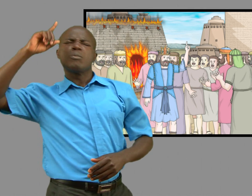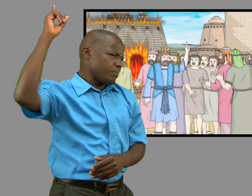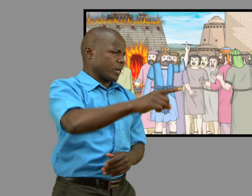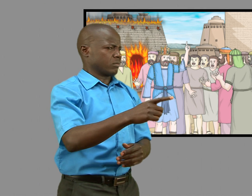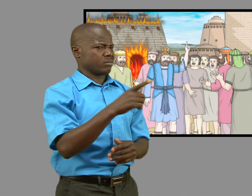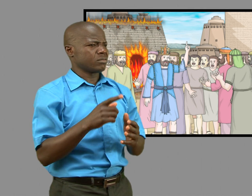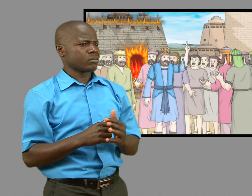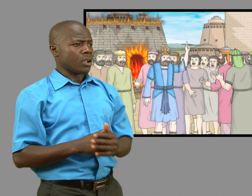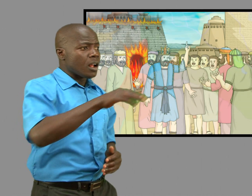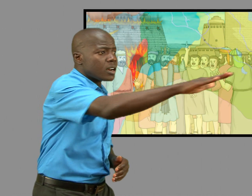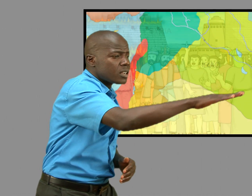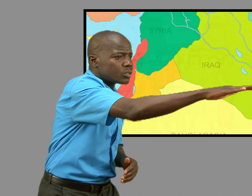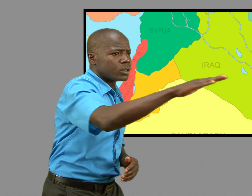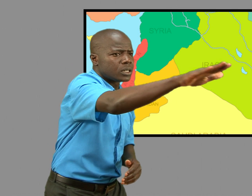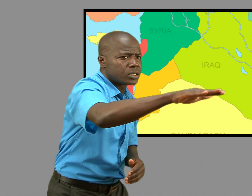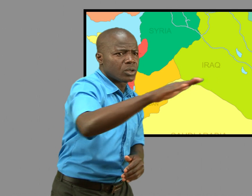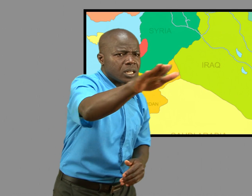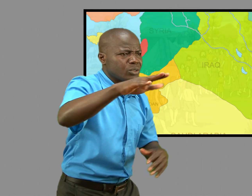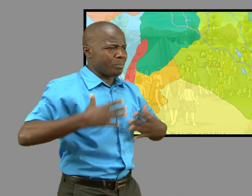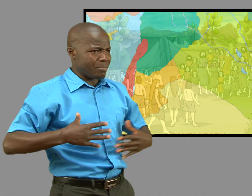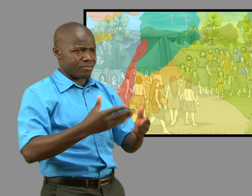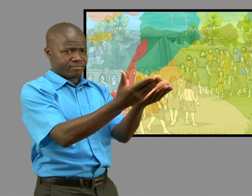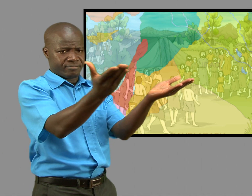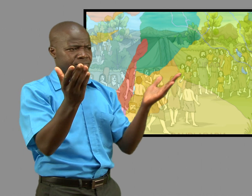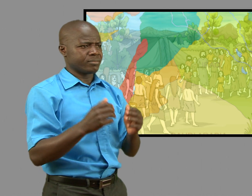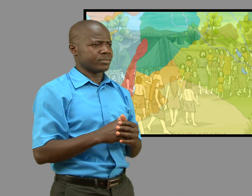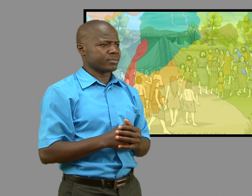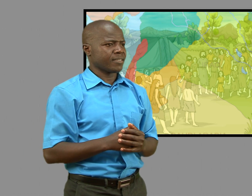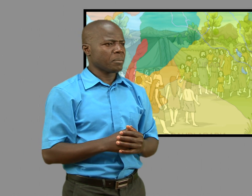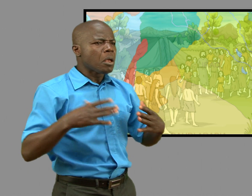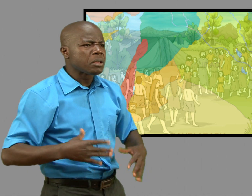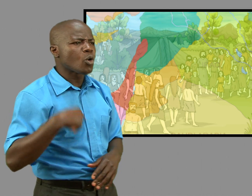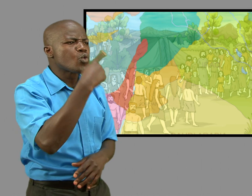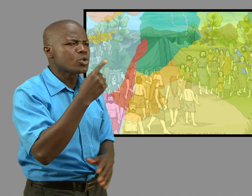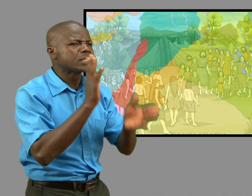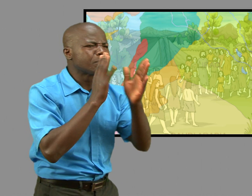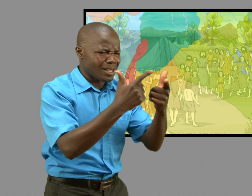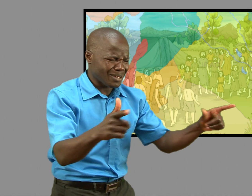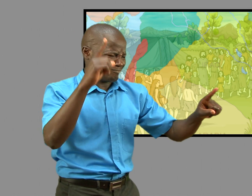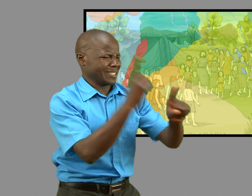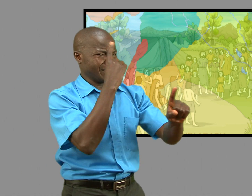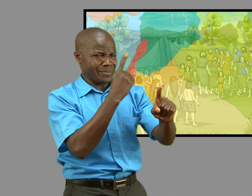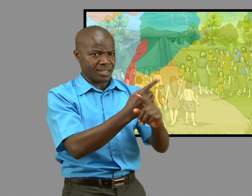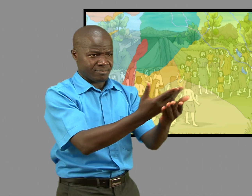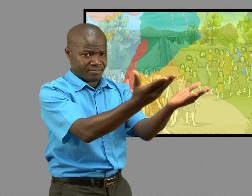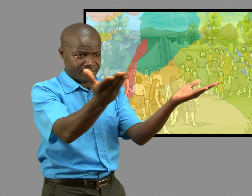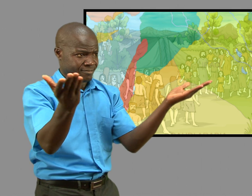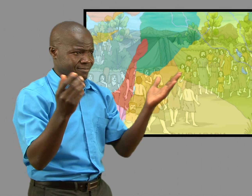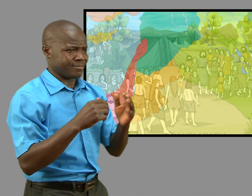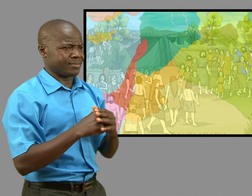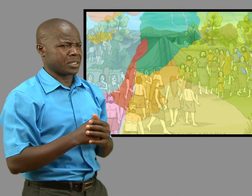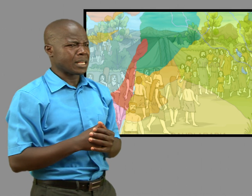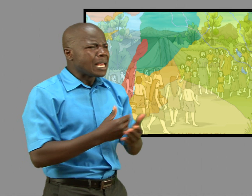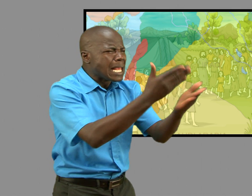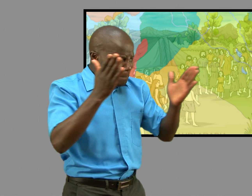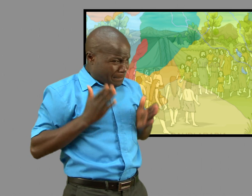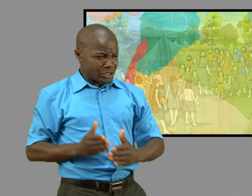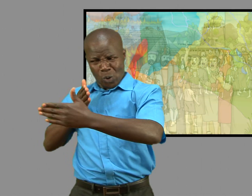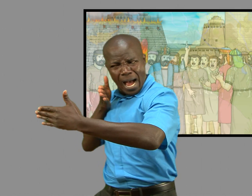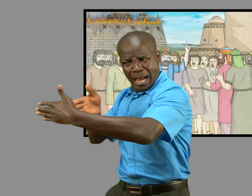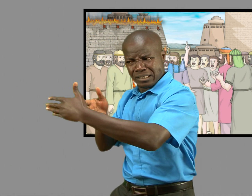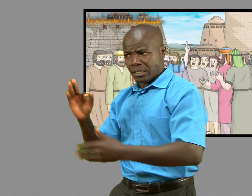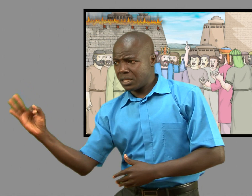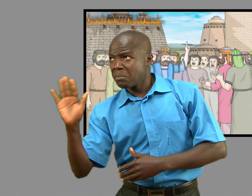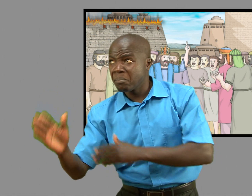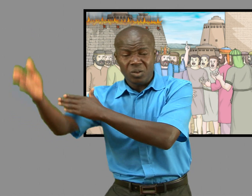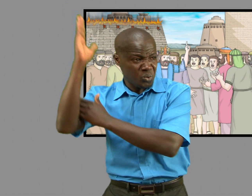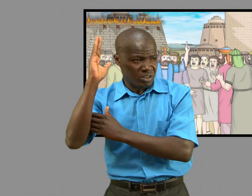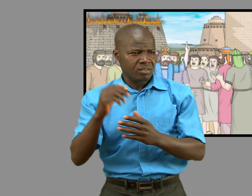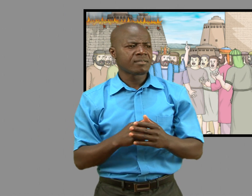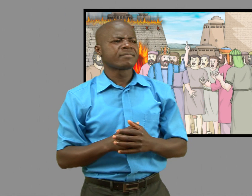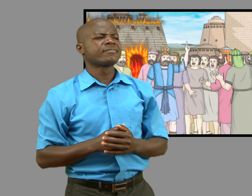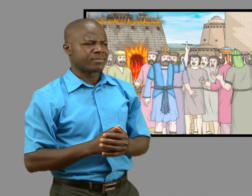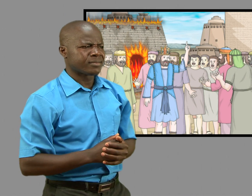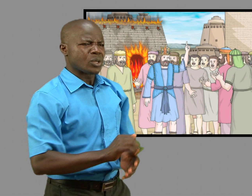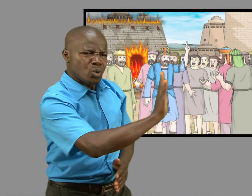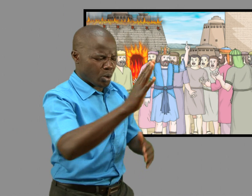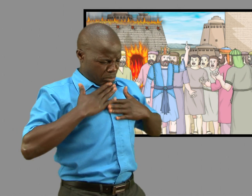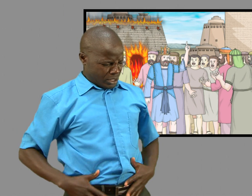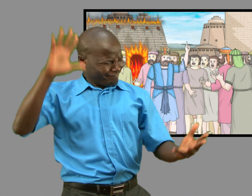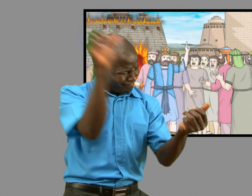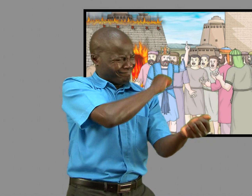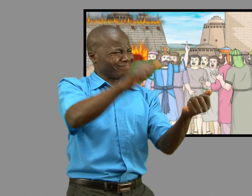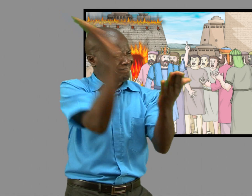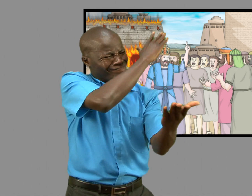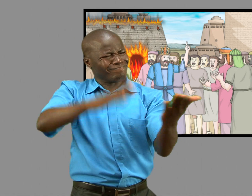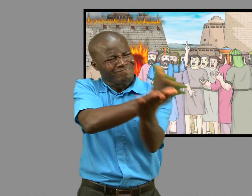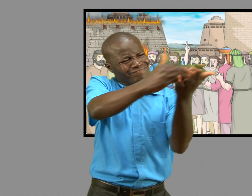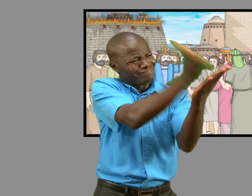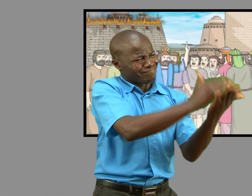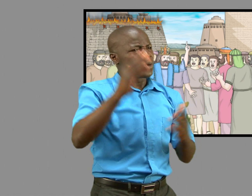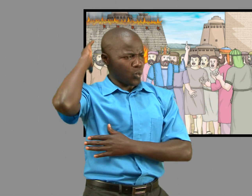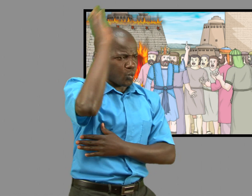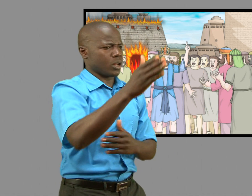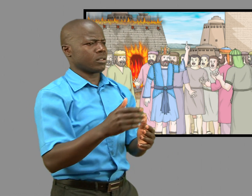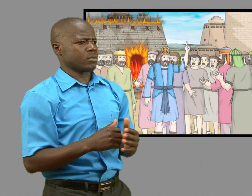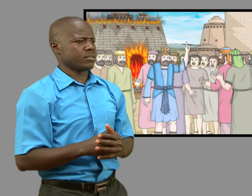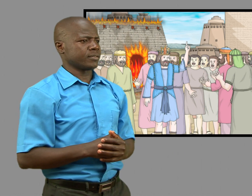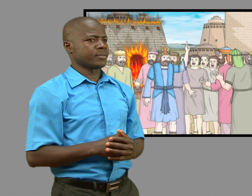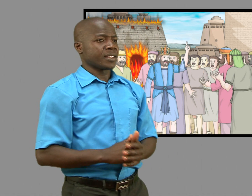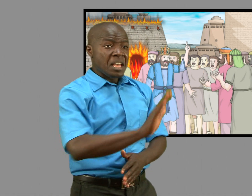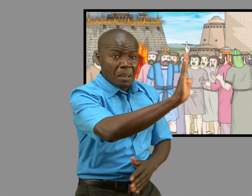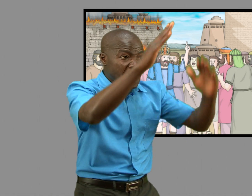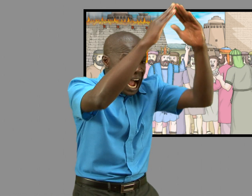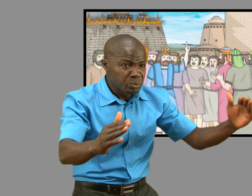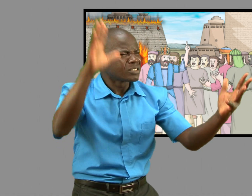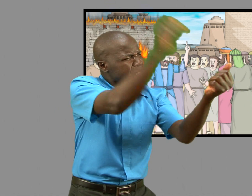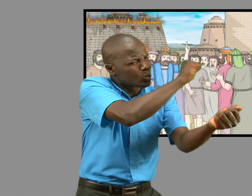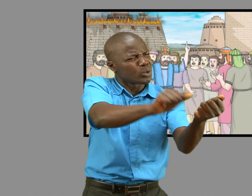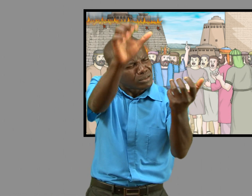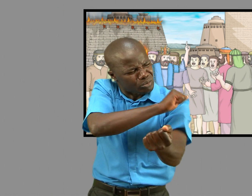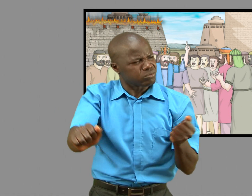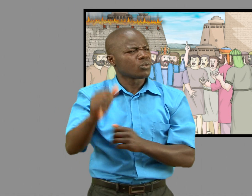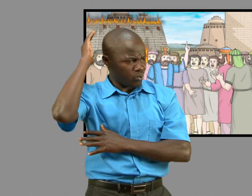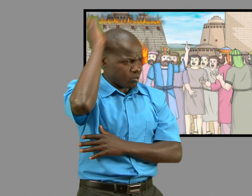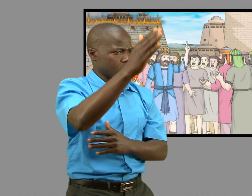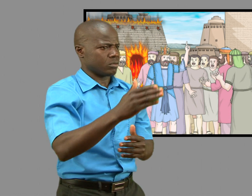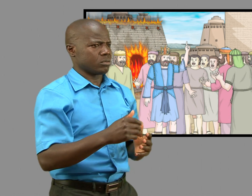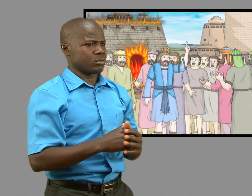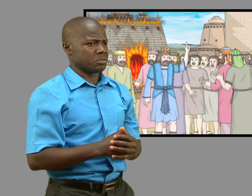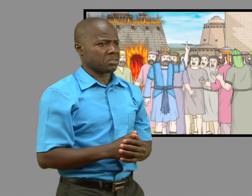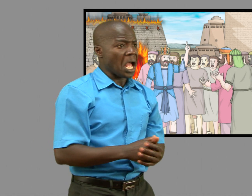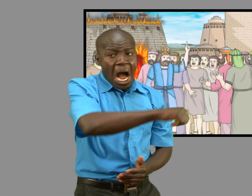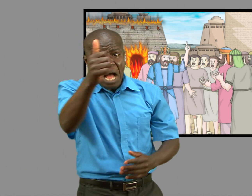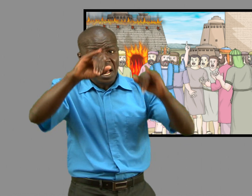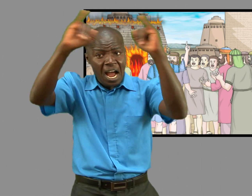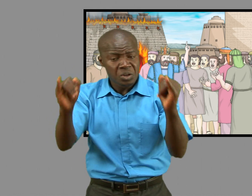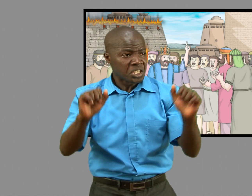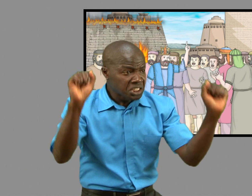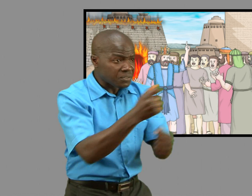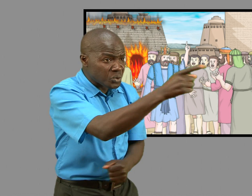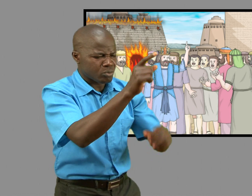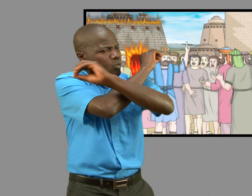Therefore I decree that the people of any nation or language who say anything offensive against the God of Shadrach, Meshach, and Abednego will be cut into pieces and their houses reduced to rubble.